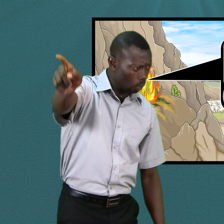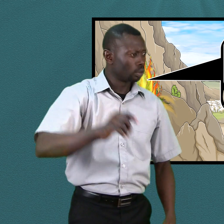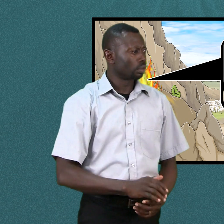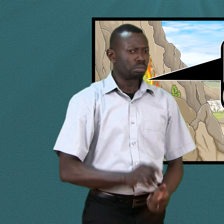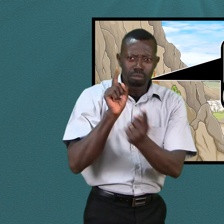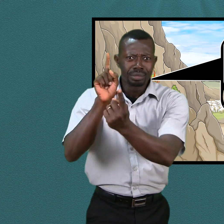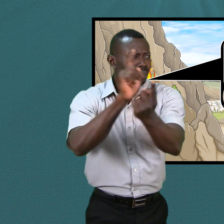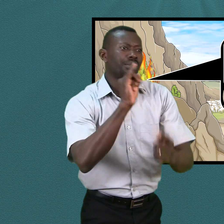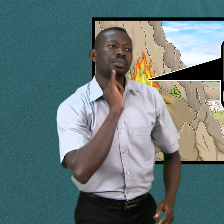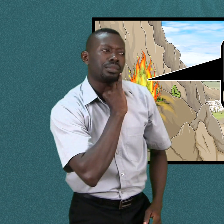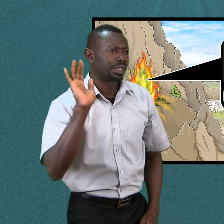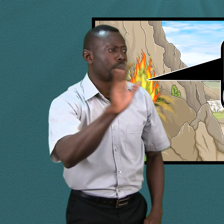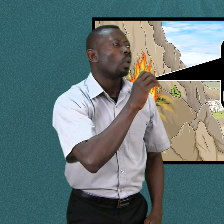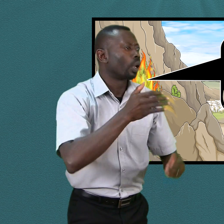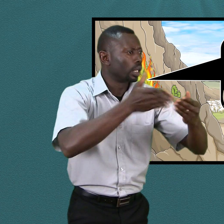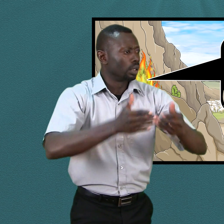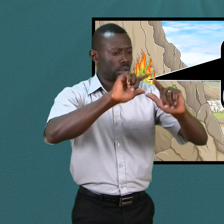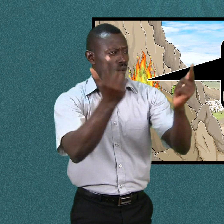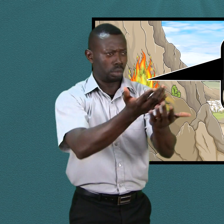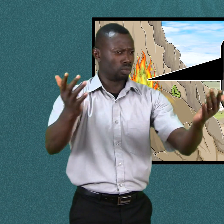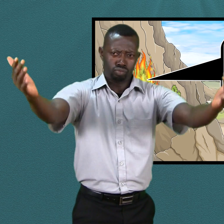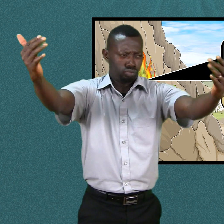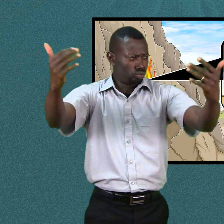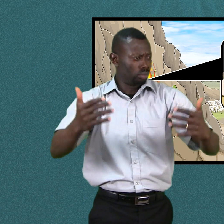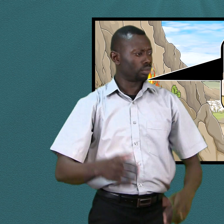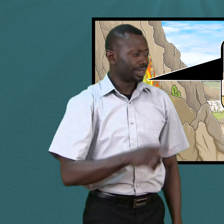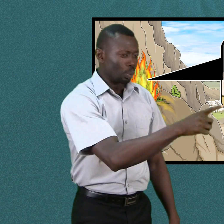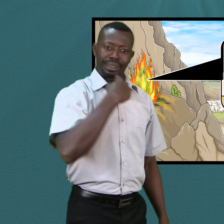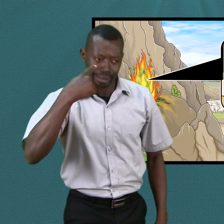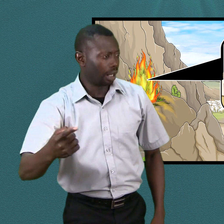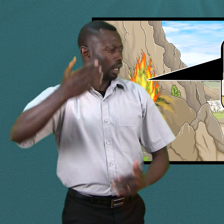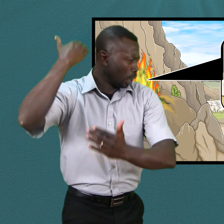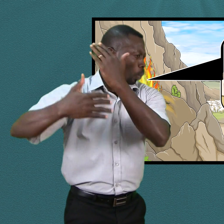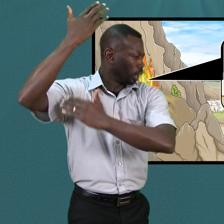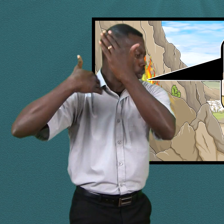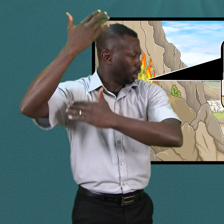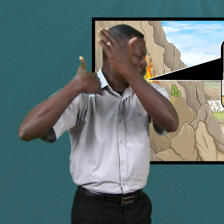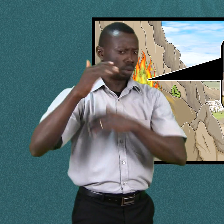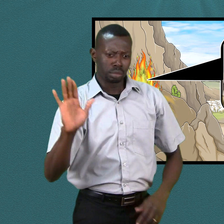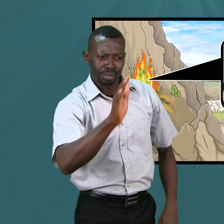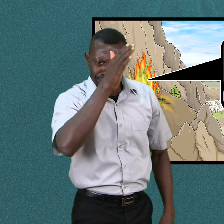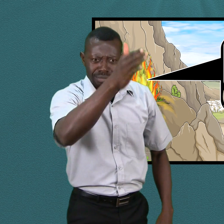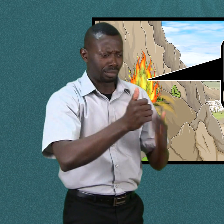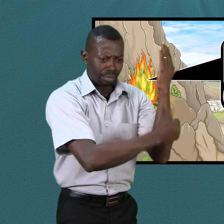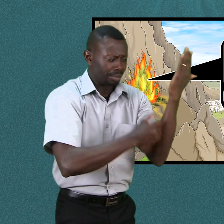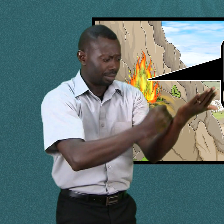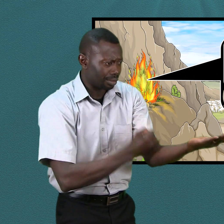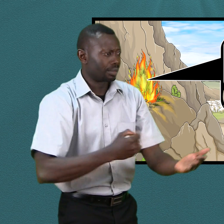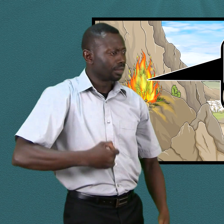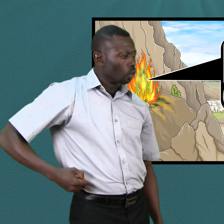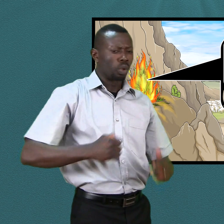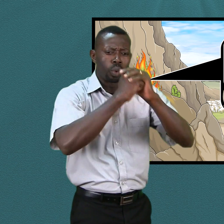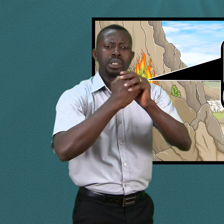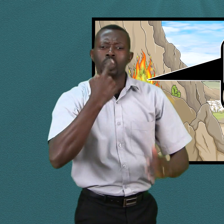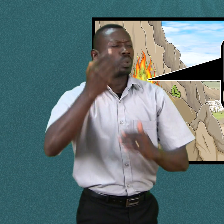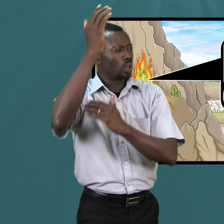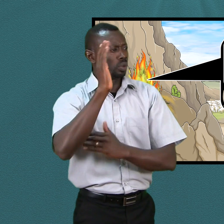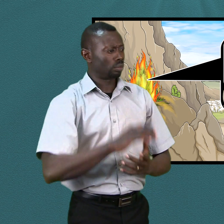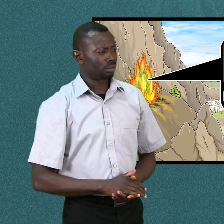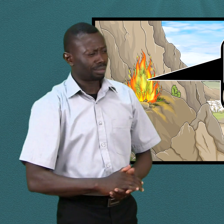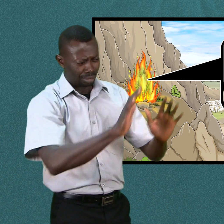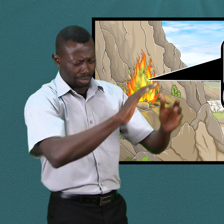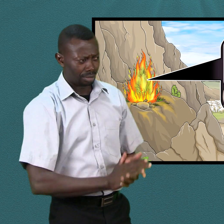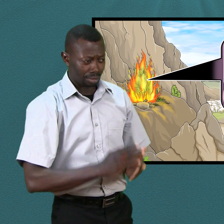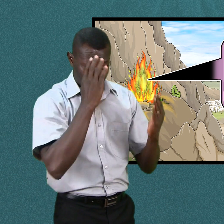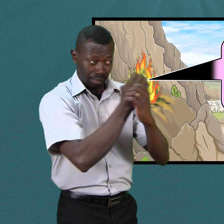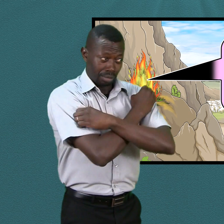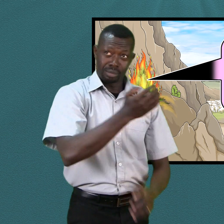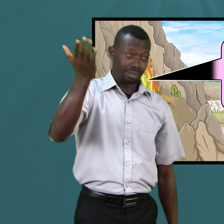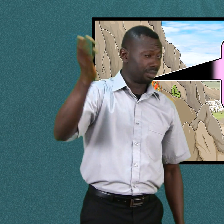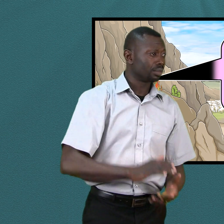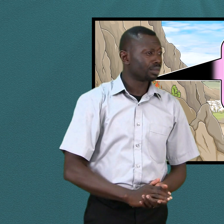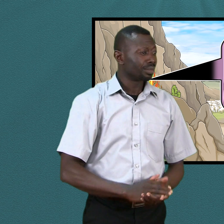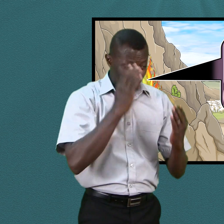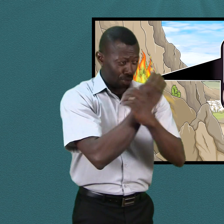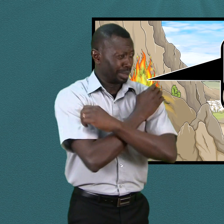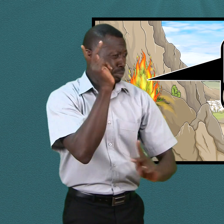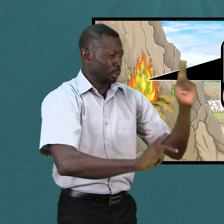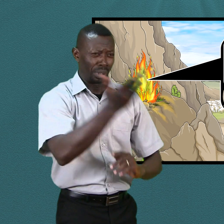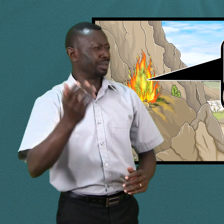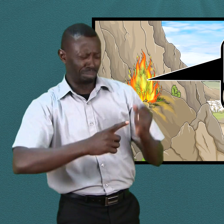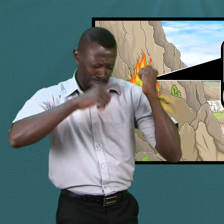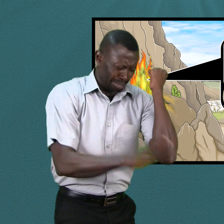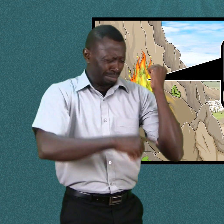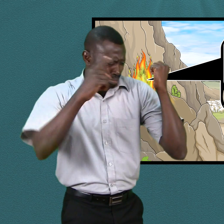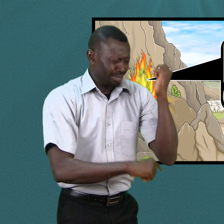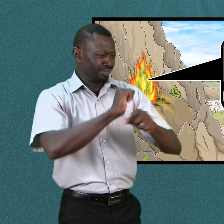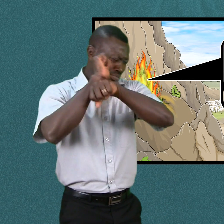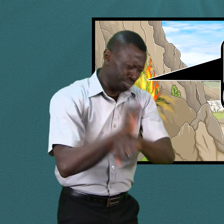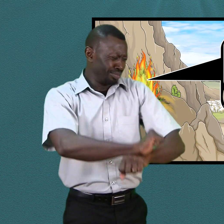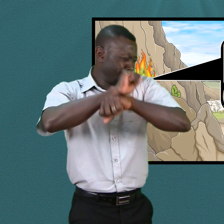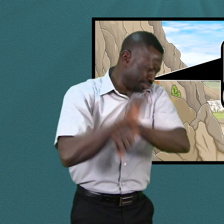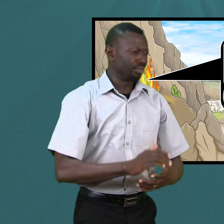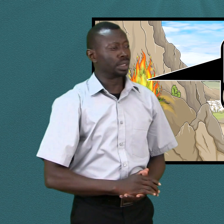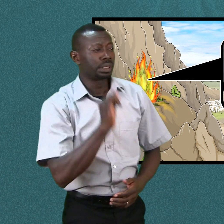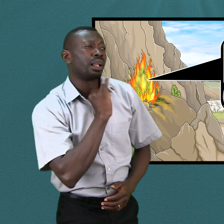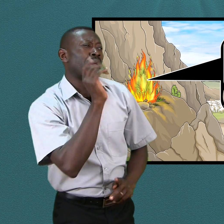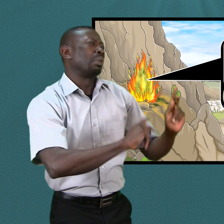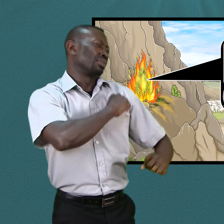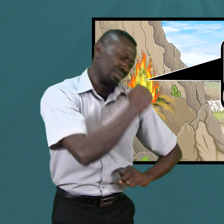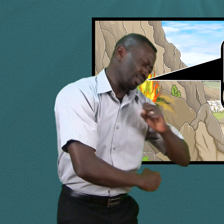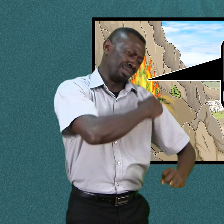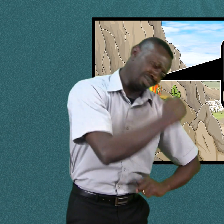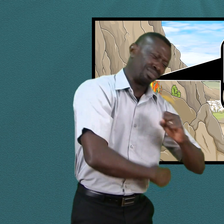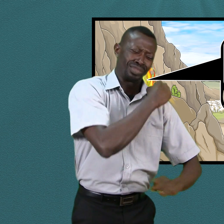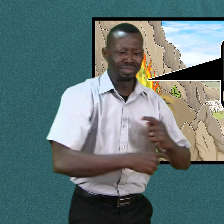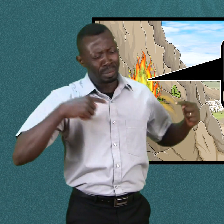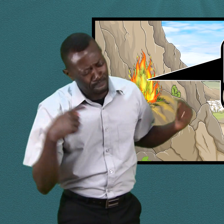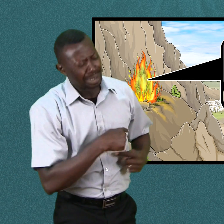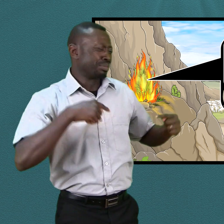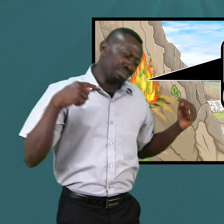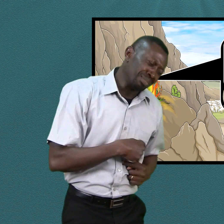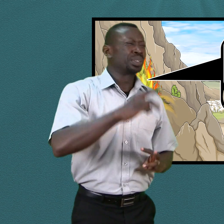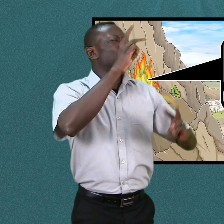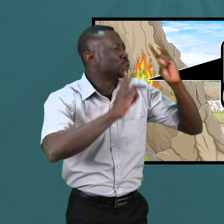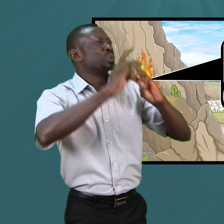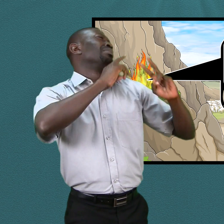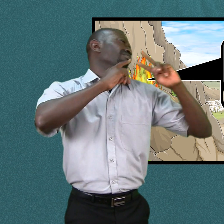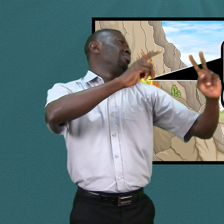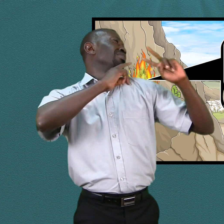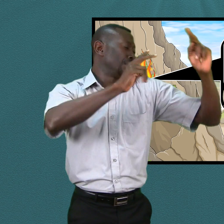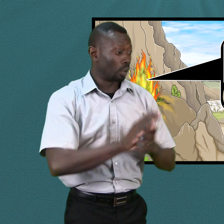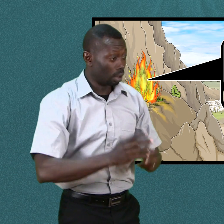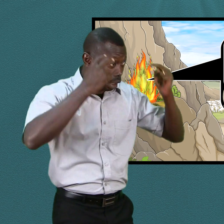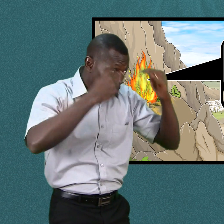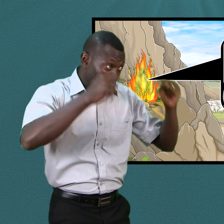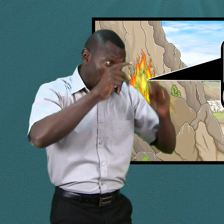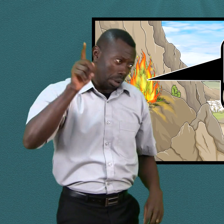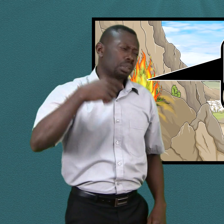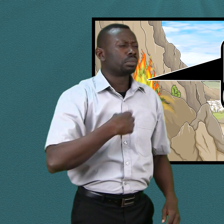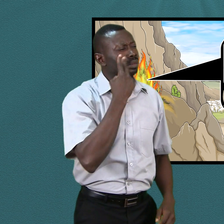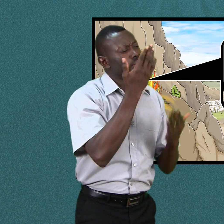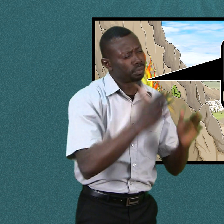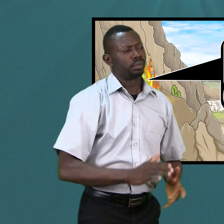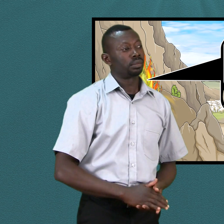Go, assemble the elders of Israel and say to them, ‘The LORD, the God of your fathers—the God of Abraham, Isaac, and Jacob—has appeared to me and said: I have surely attended to you and have seen what has been done to you in Egypt.